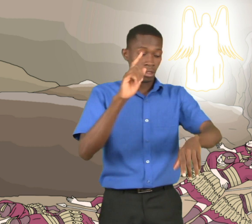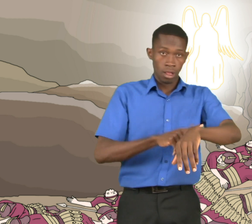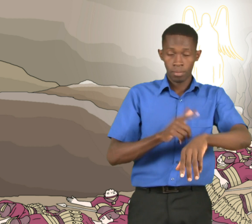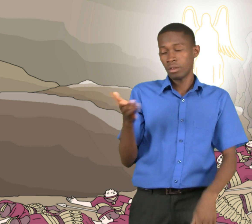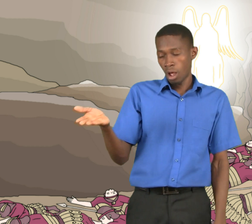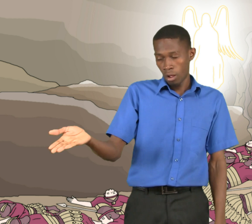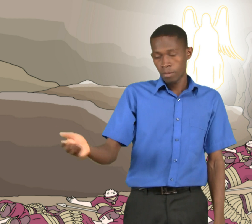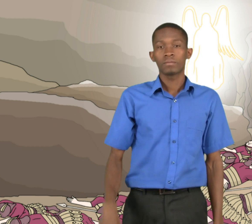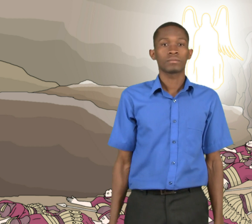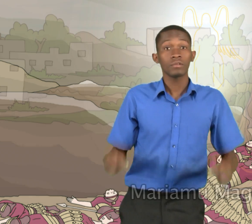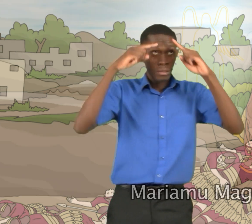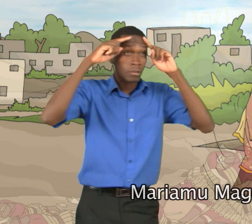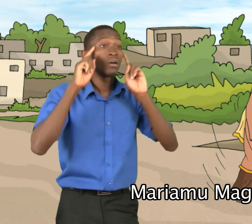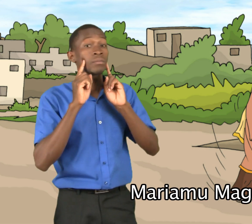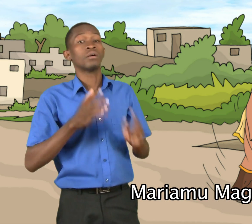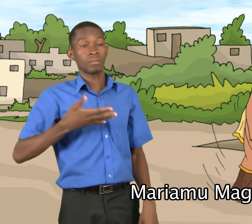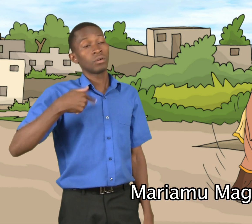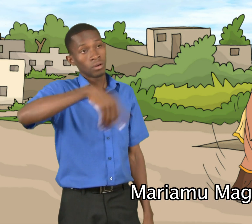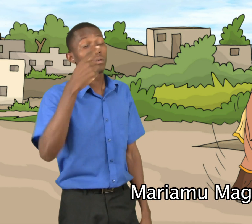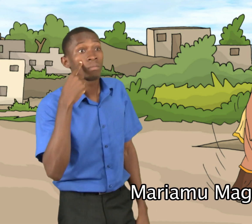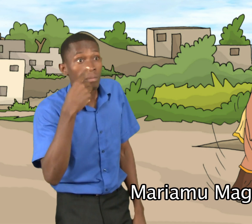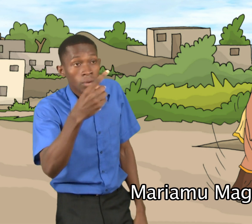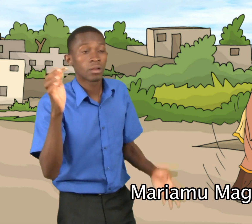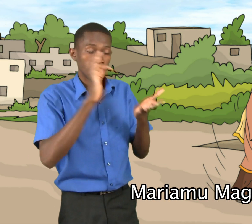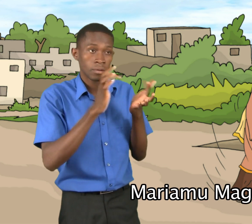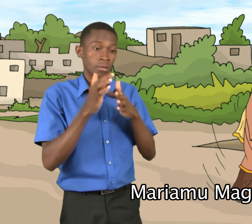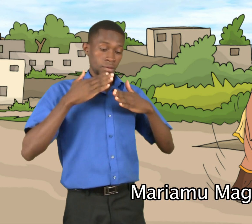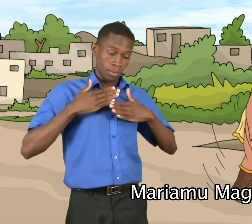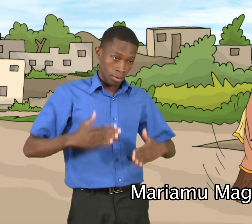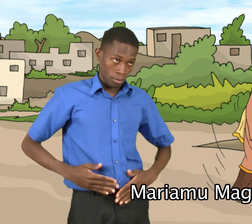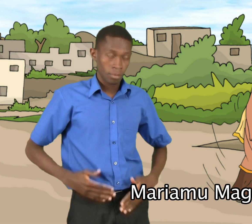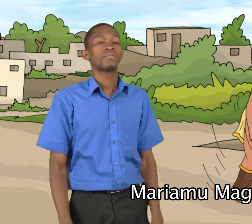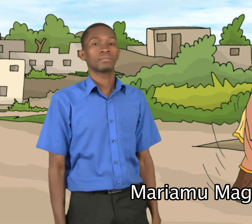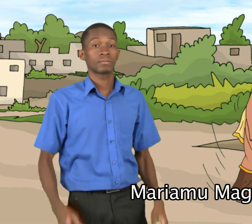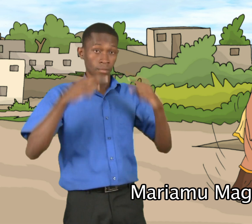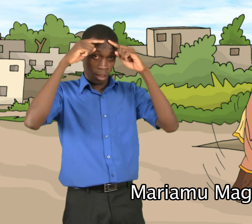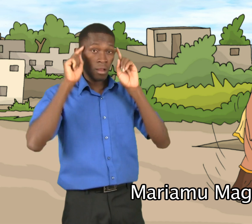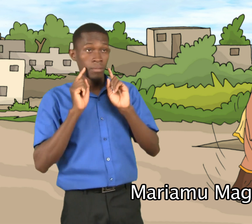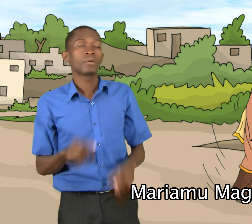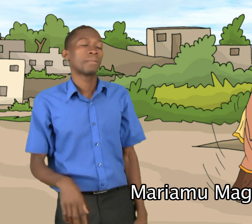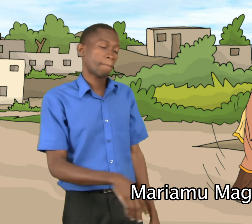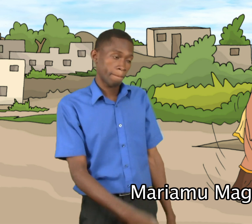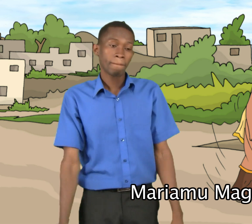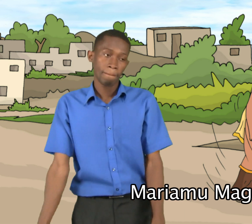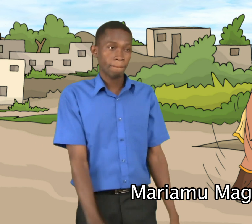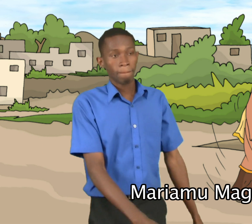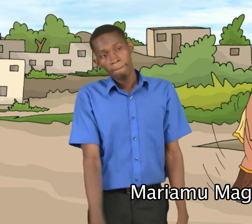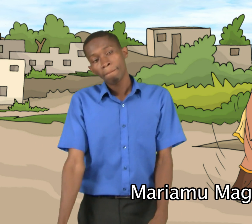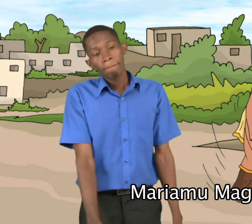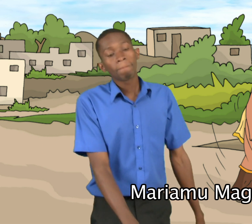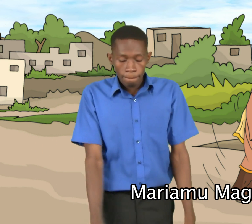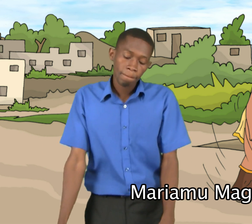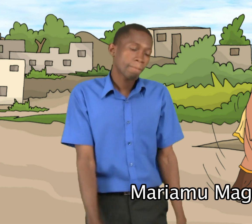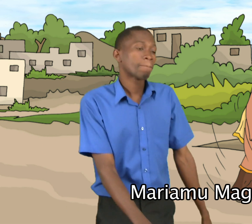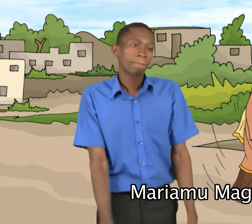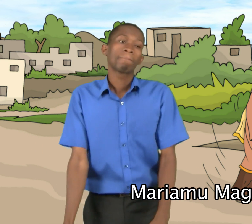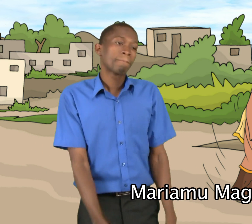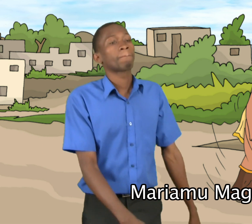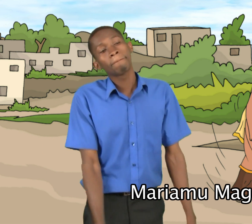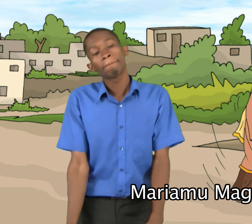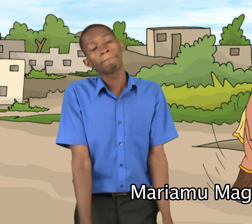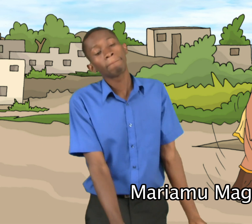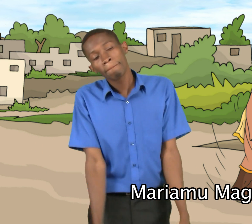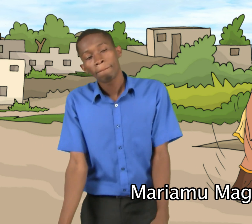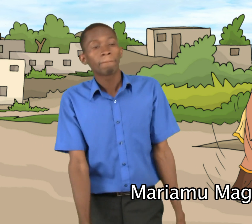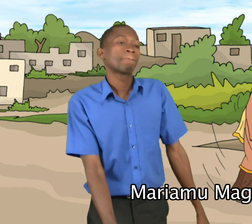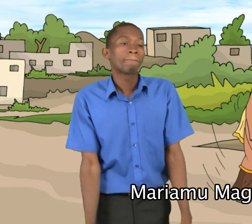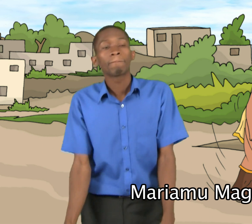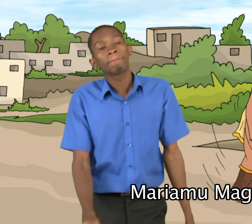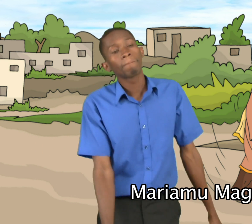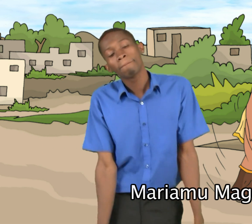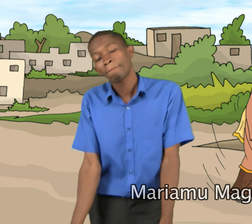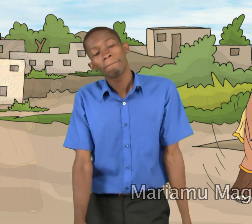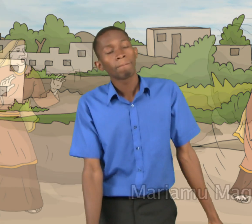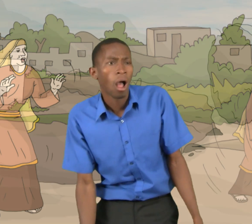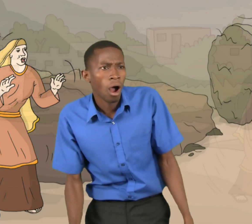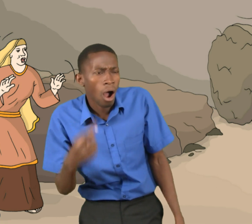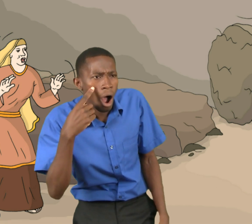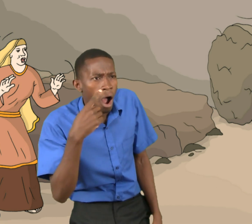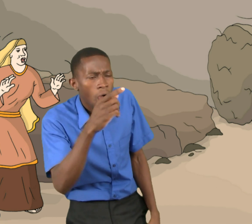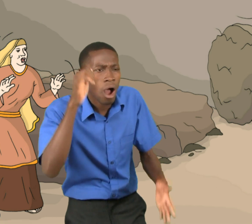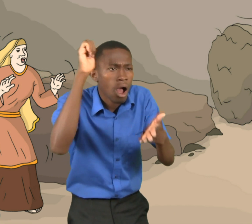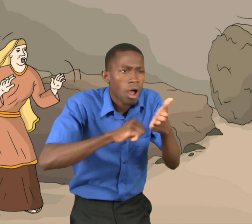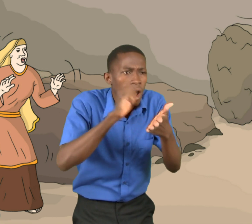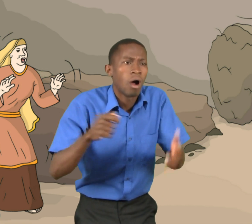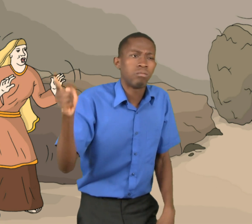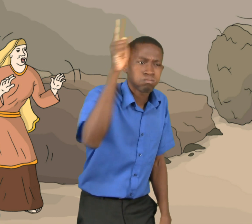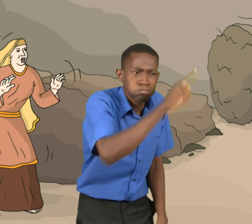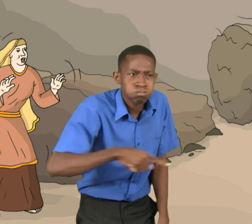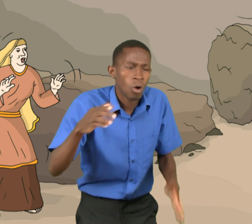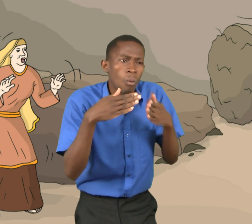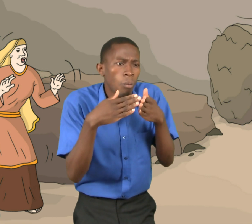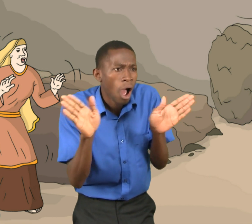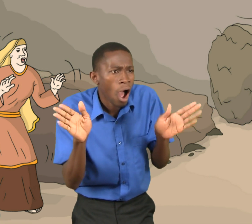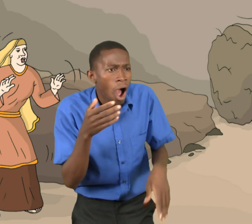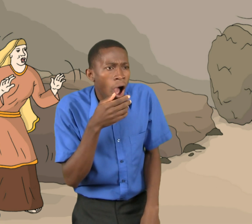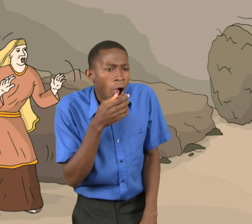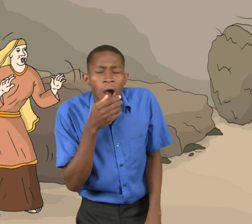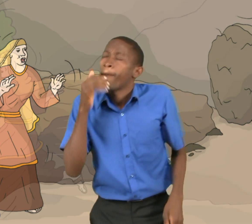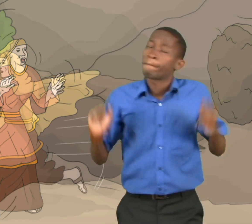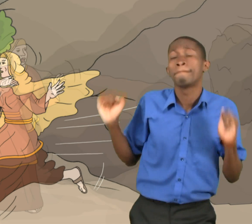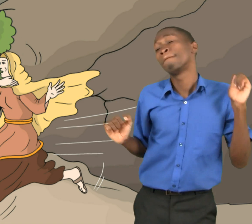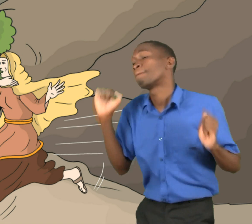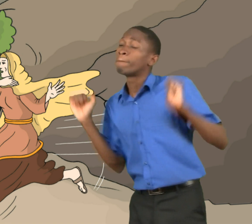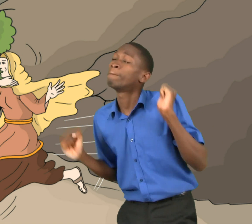Early on the first day of the week, while it was still dark, Mary Magdalene went to the tomb and saw that the stone had been removed from the entrance.